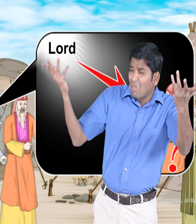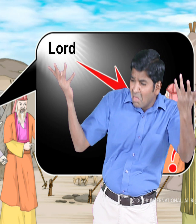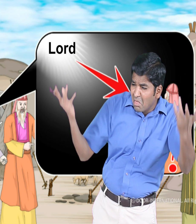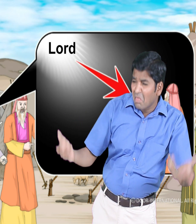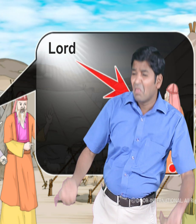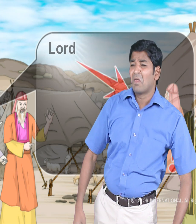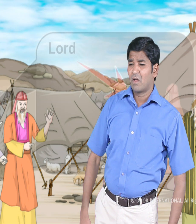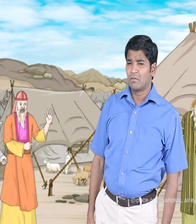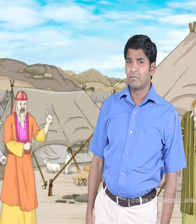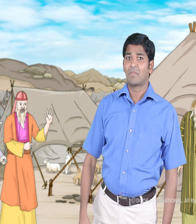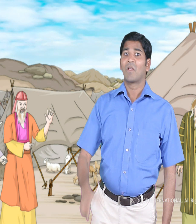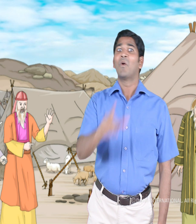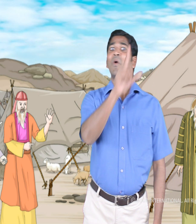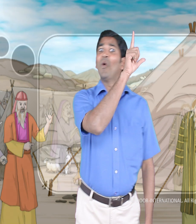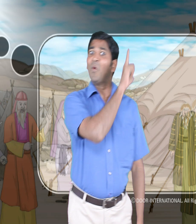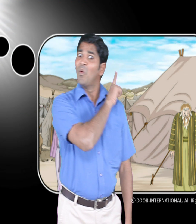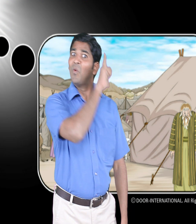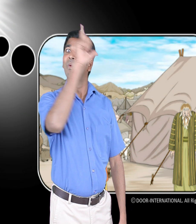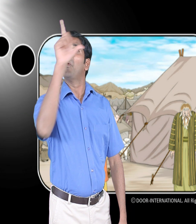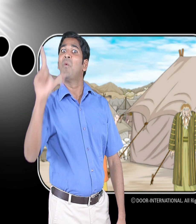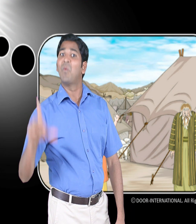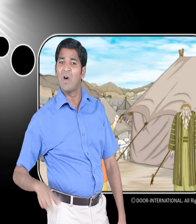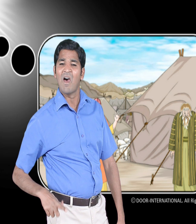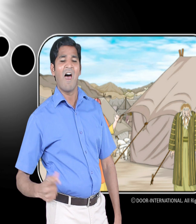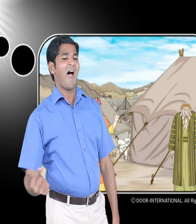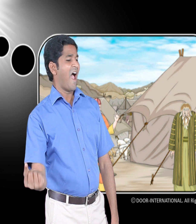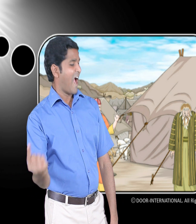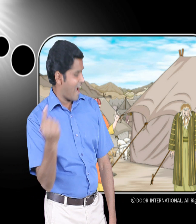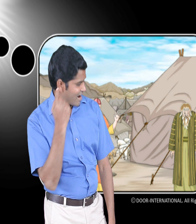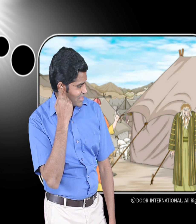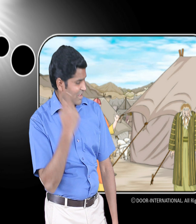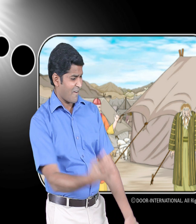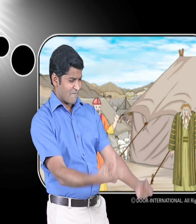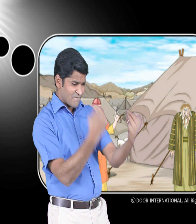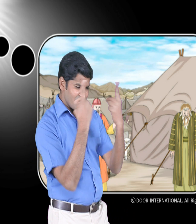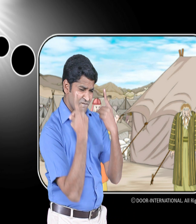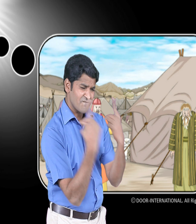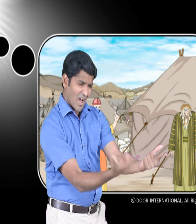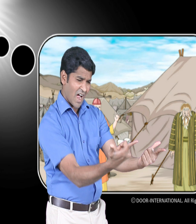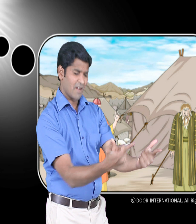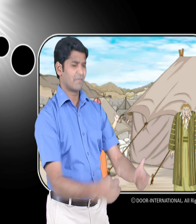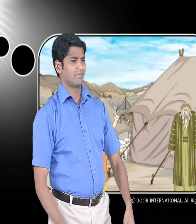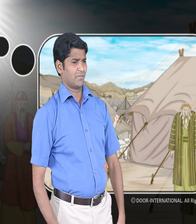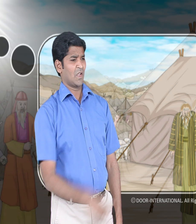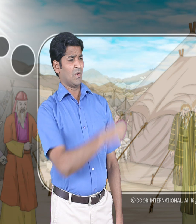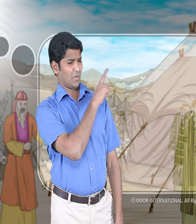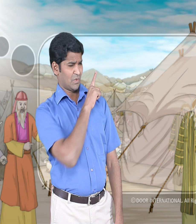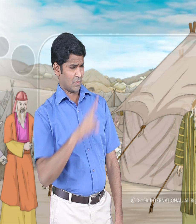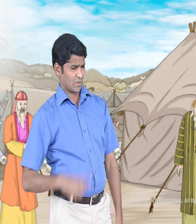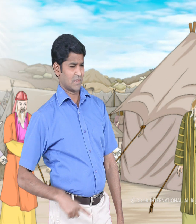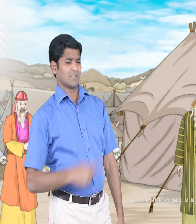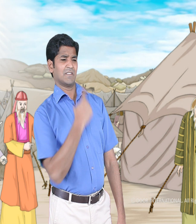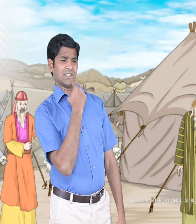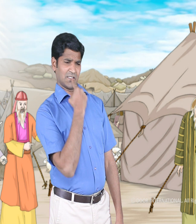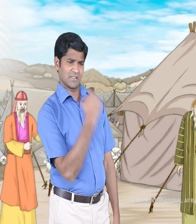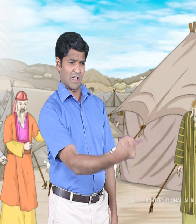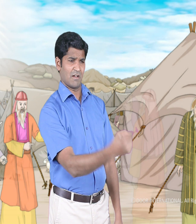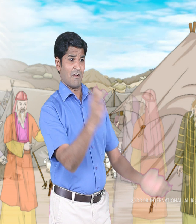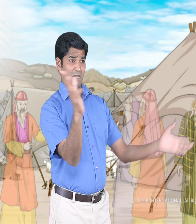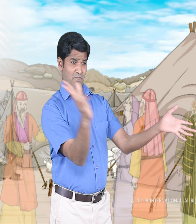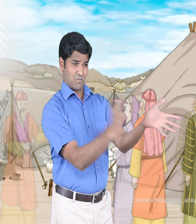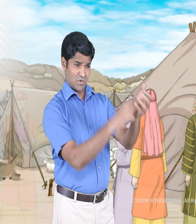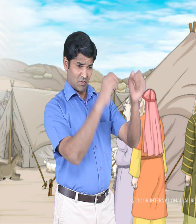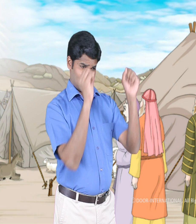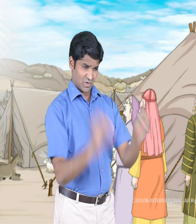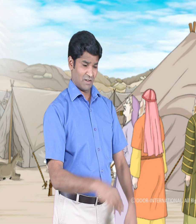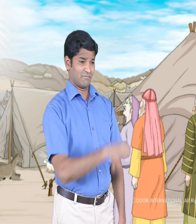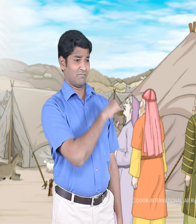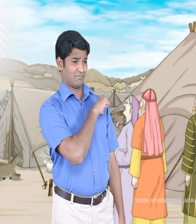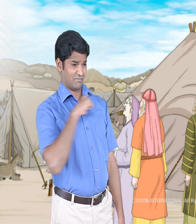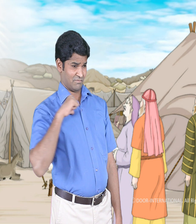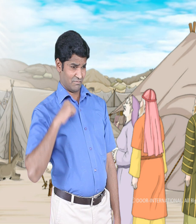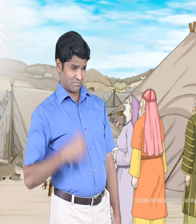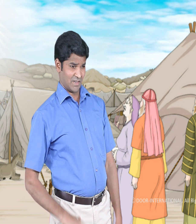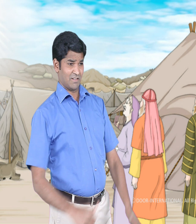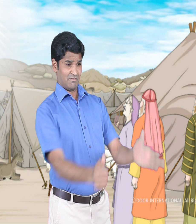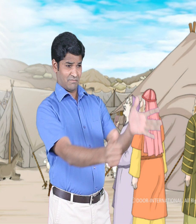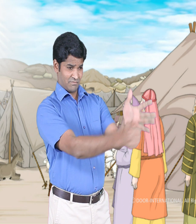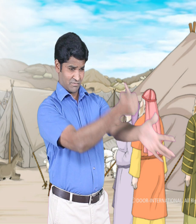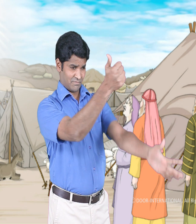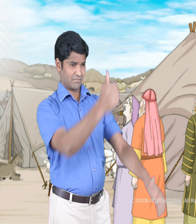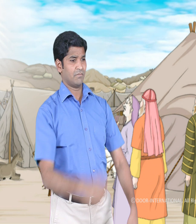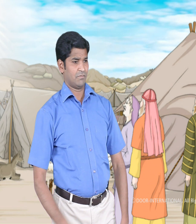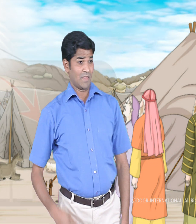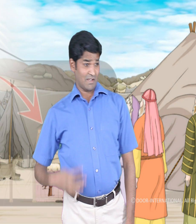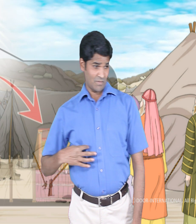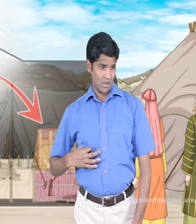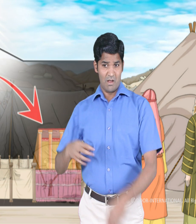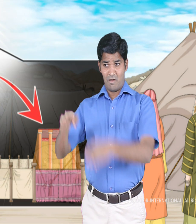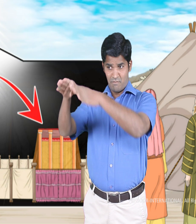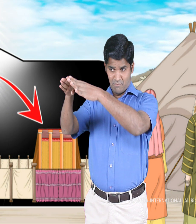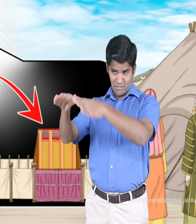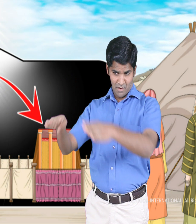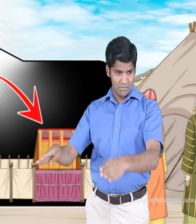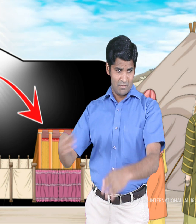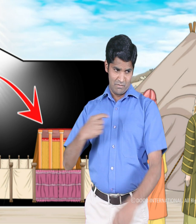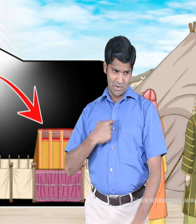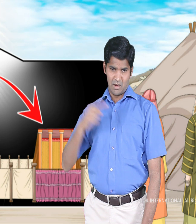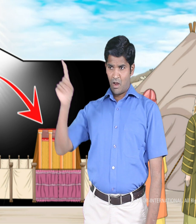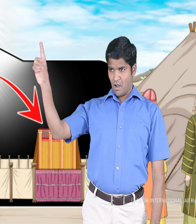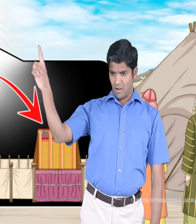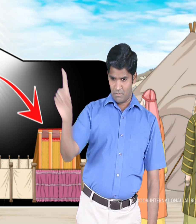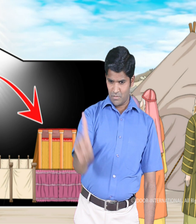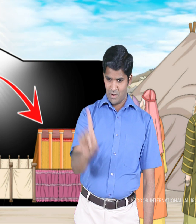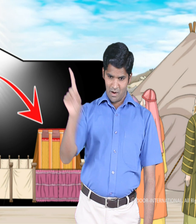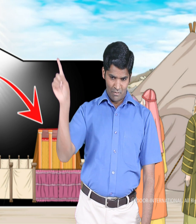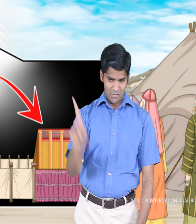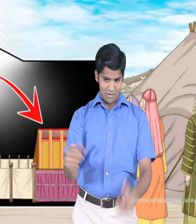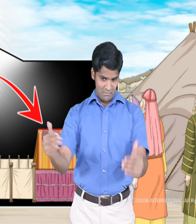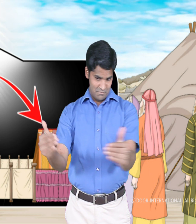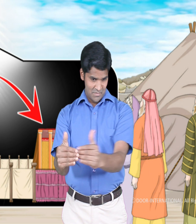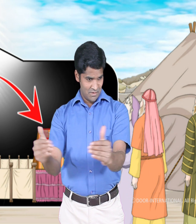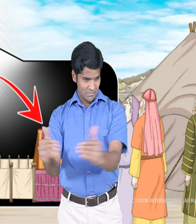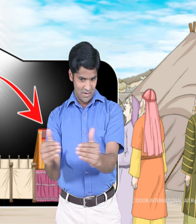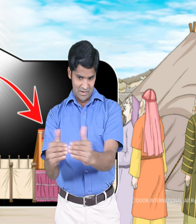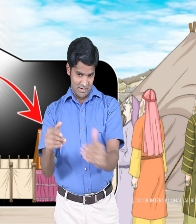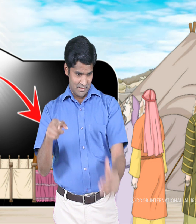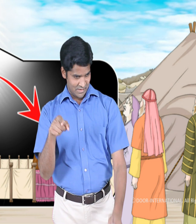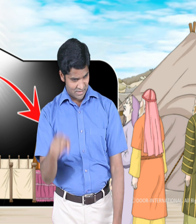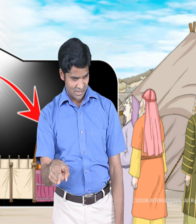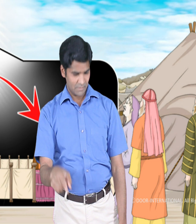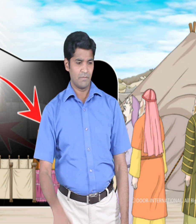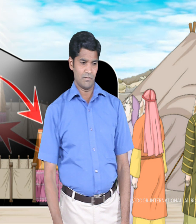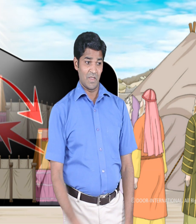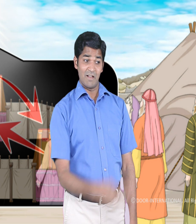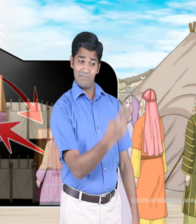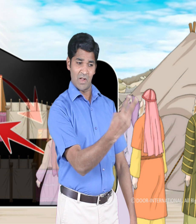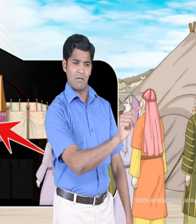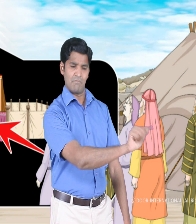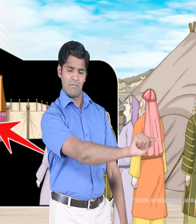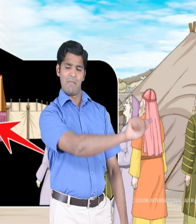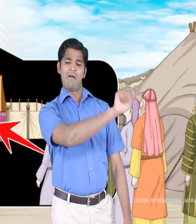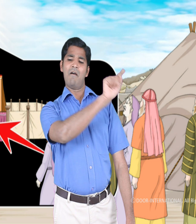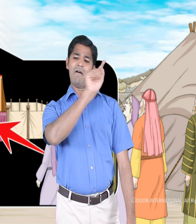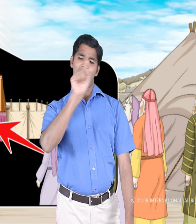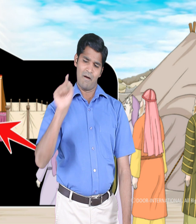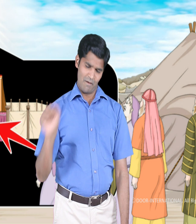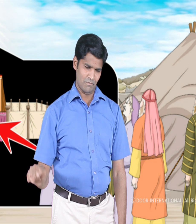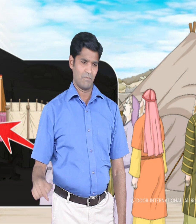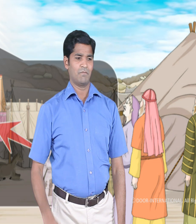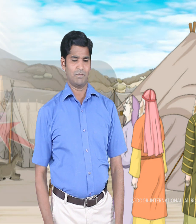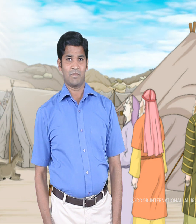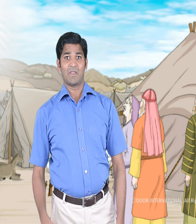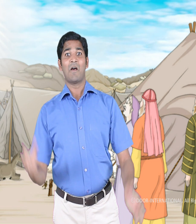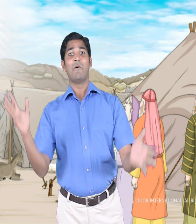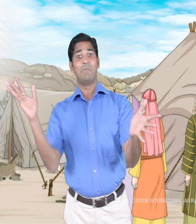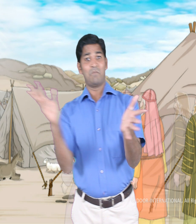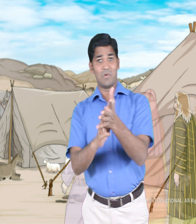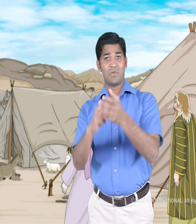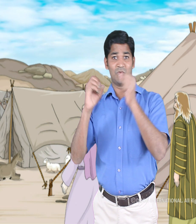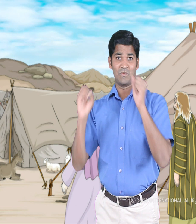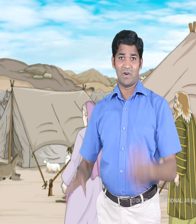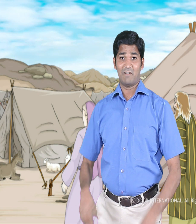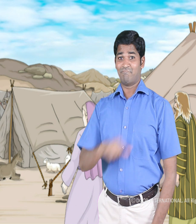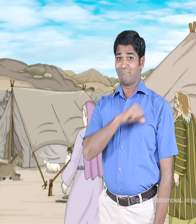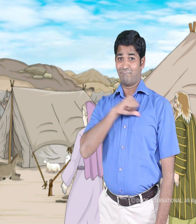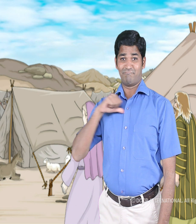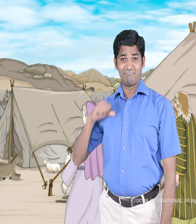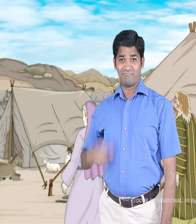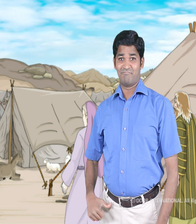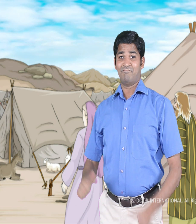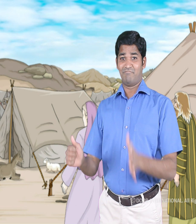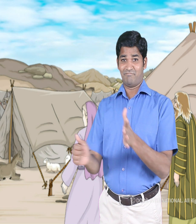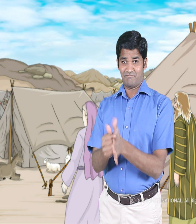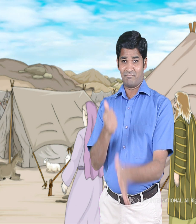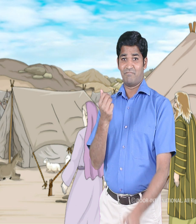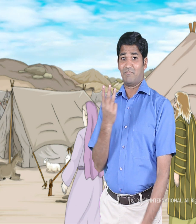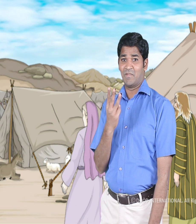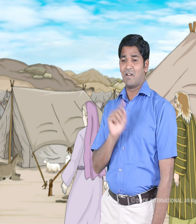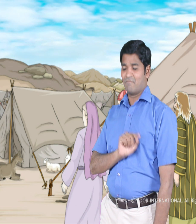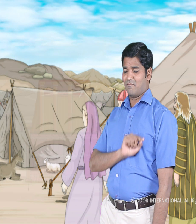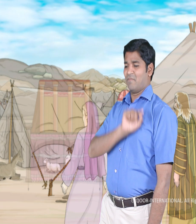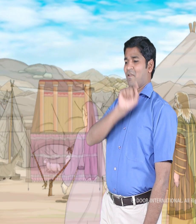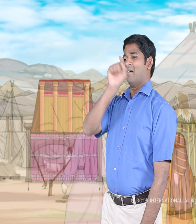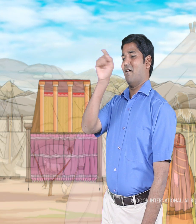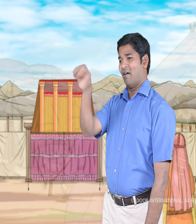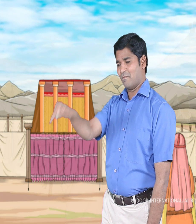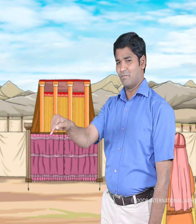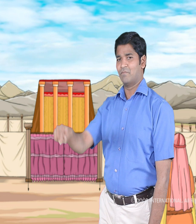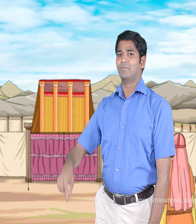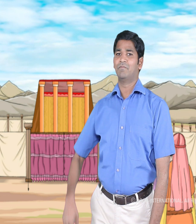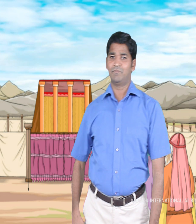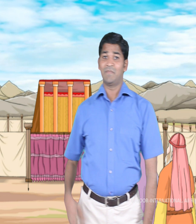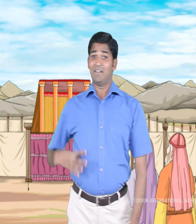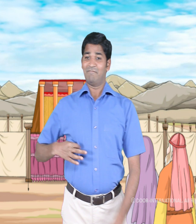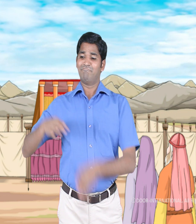And the LORD heard this. Now Moses was a very humble man, more so than any man on the face of the earth. And suddenly the LORD said to Moses, Aaron, and Miriam, “You three, come out to the Tent of Meeting.”